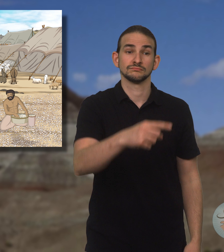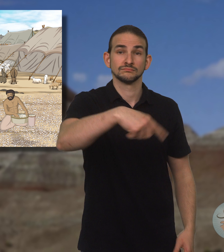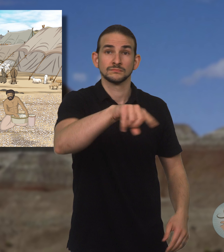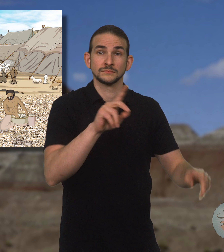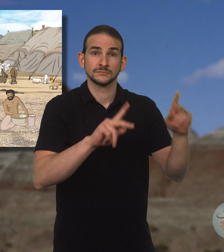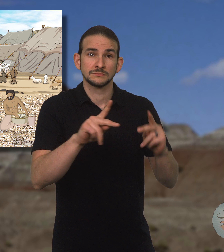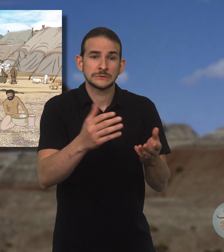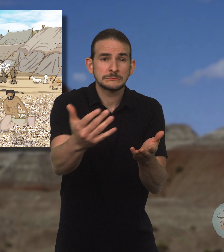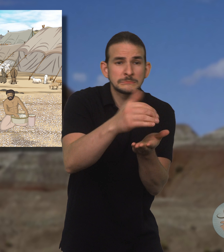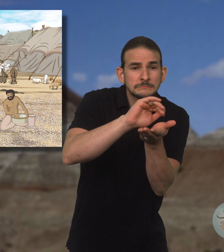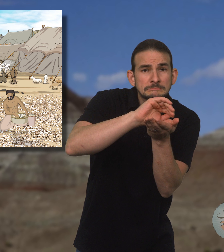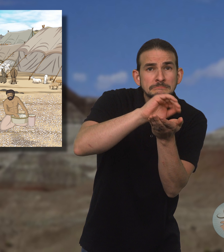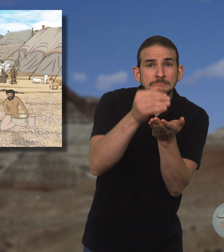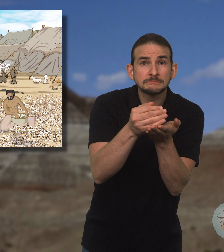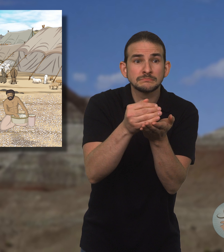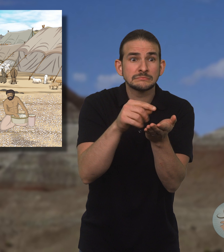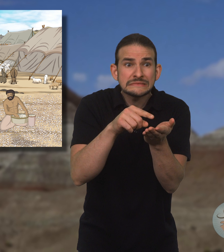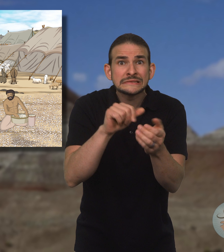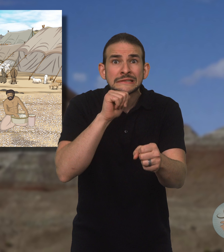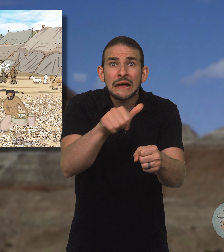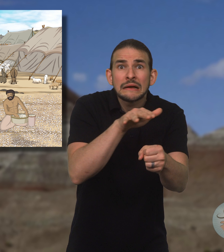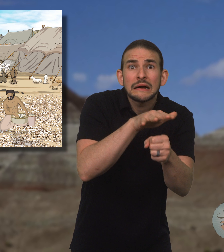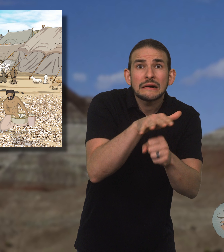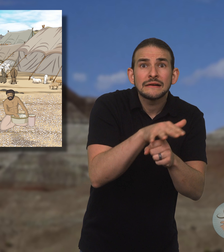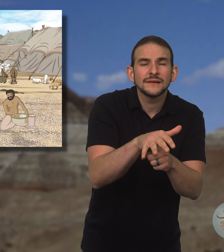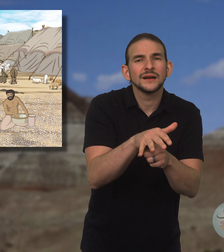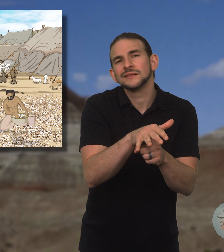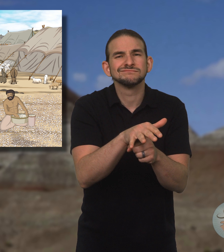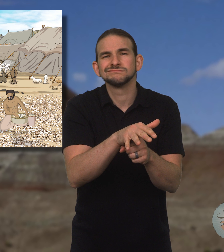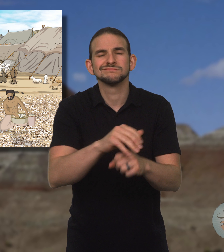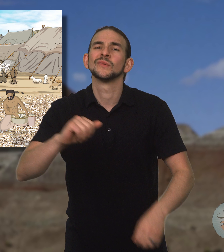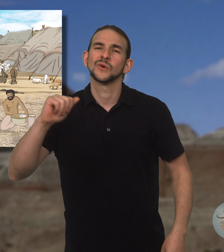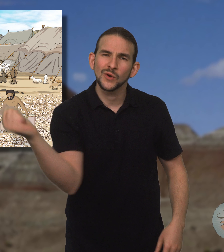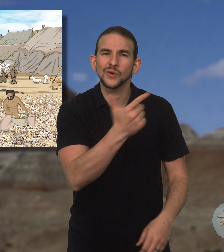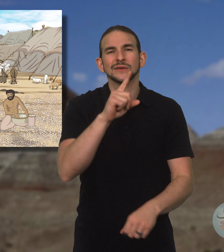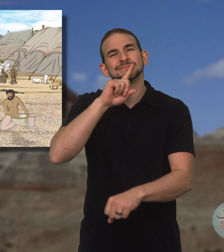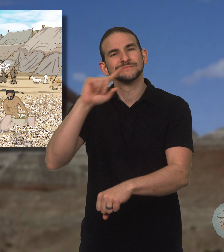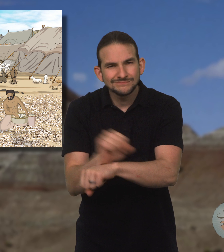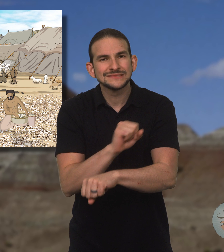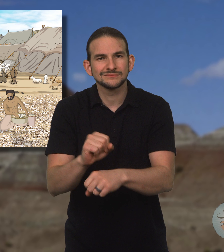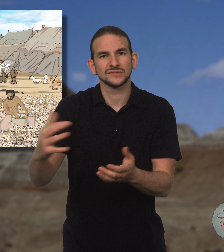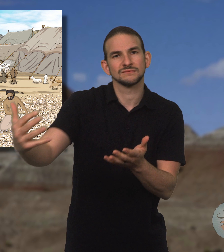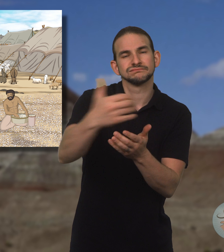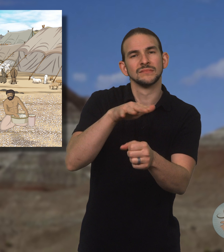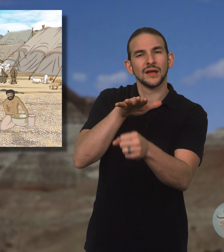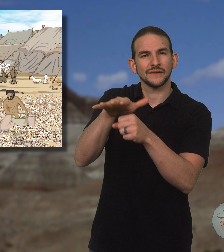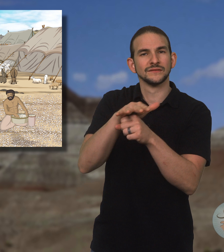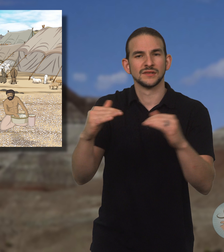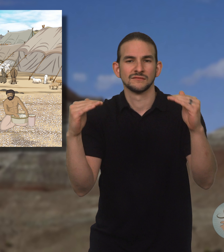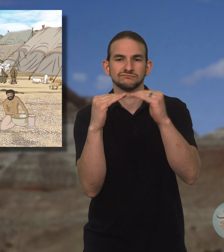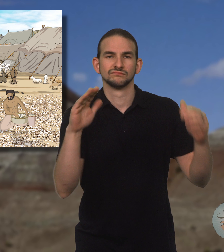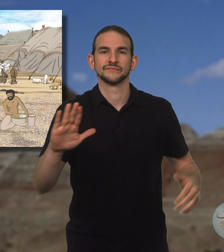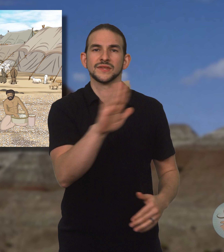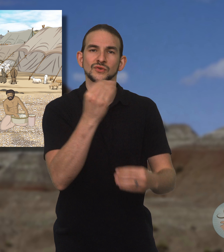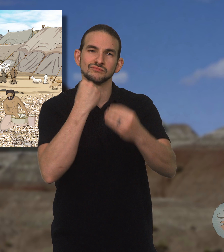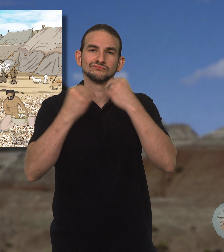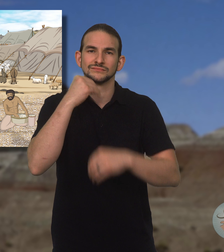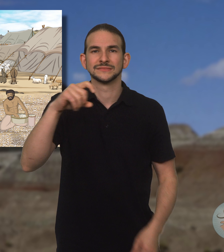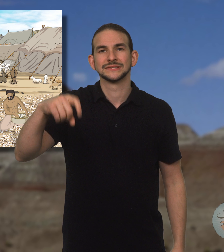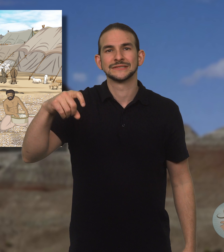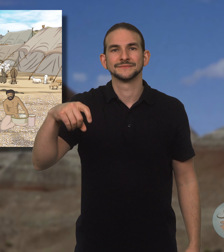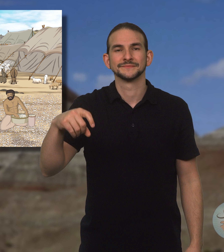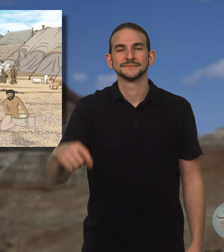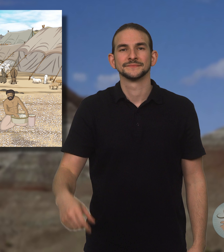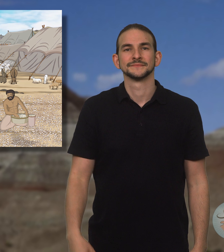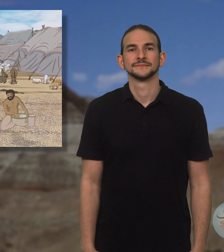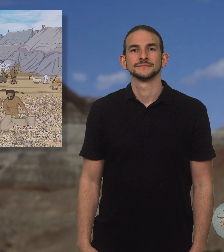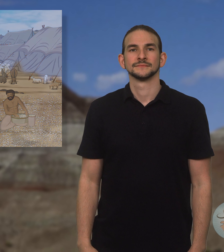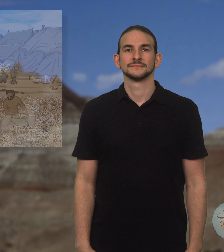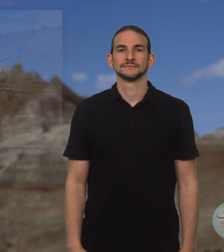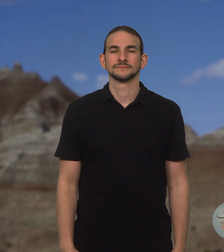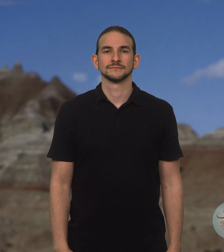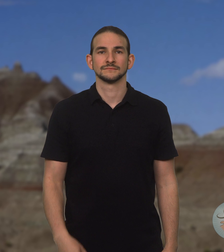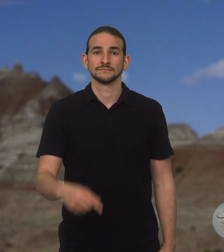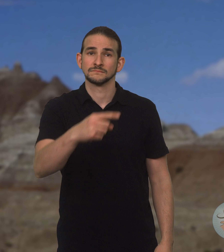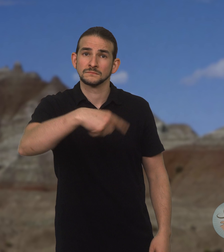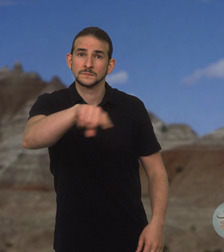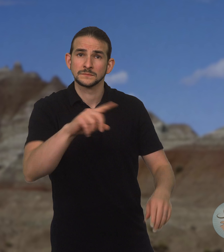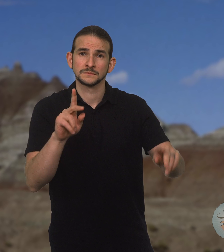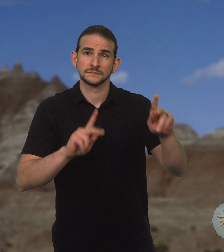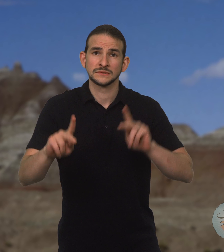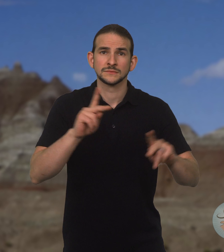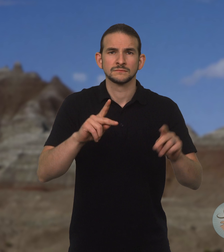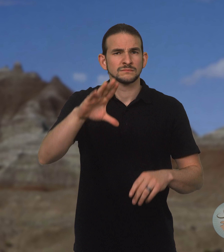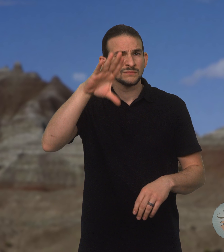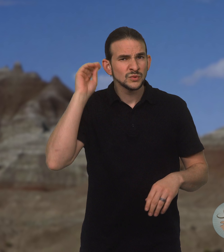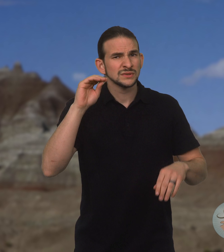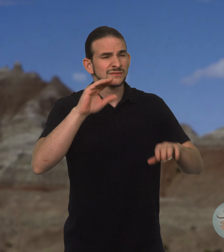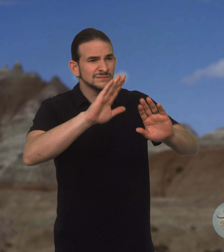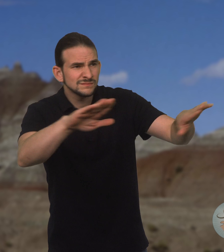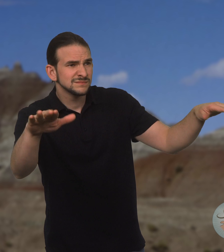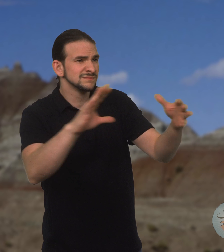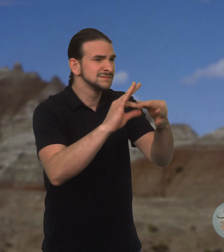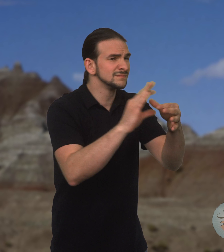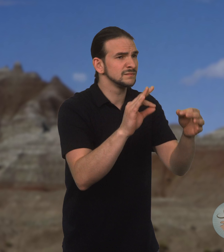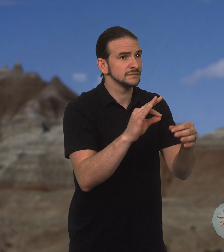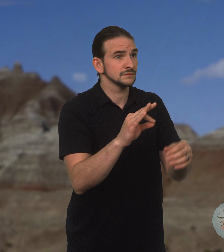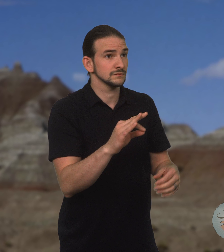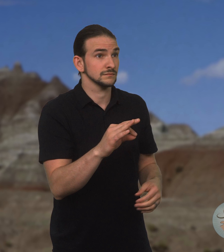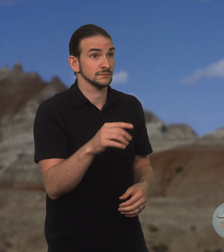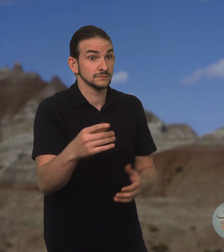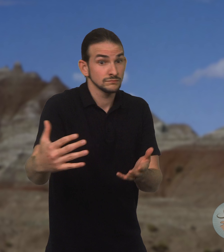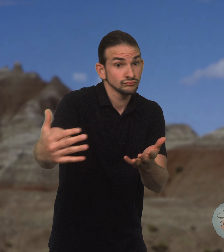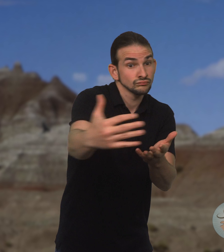Each one gathered as much as he needed to eat.